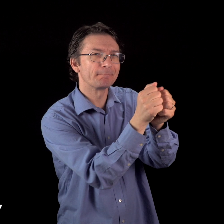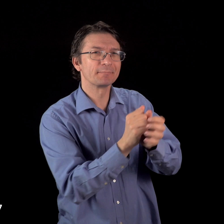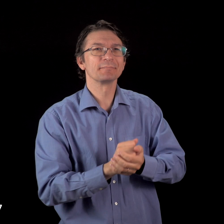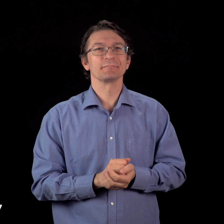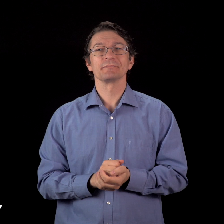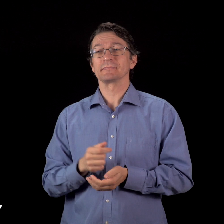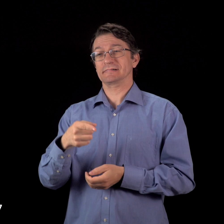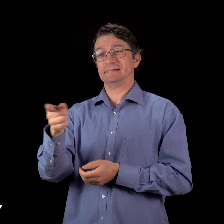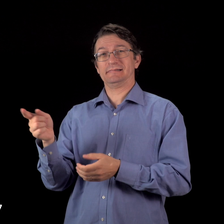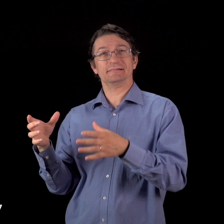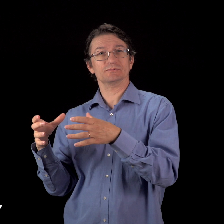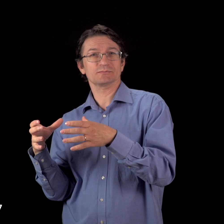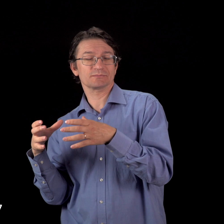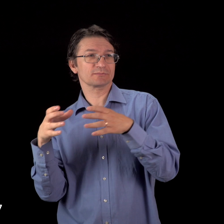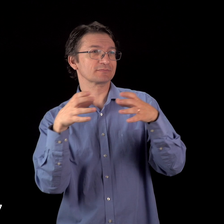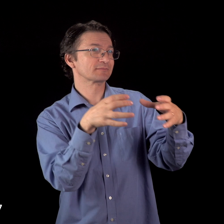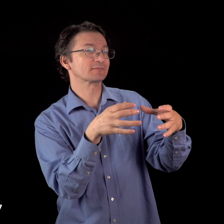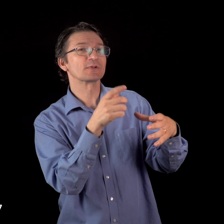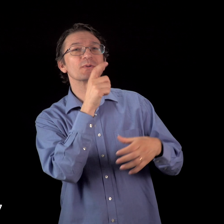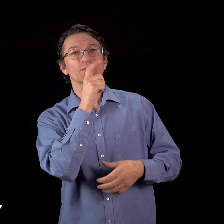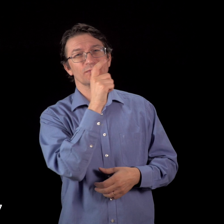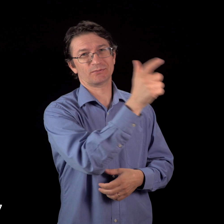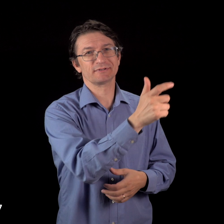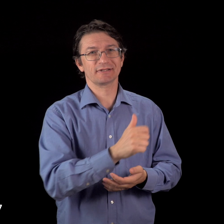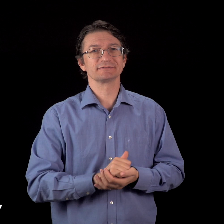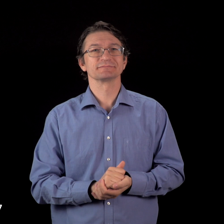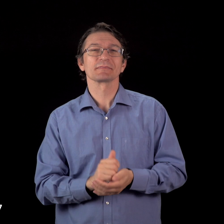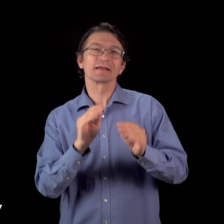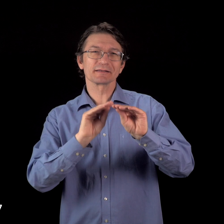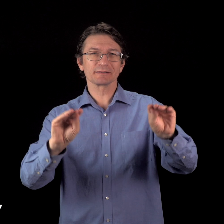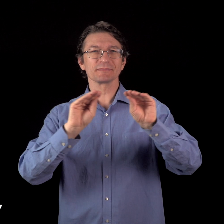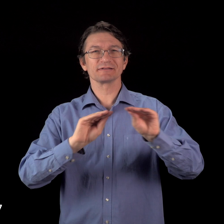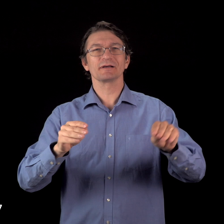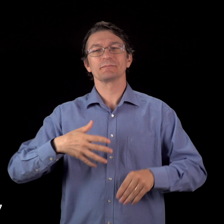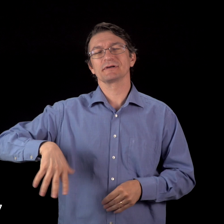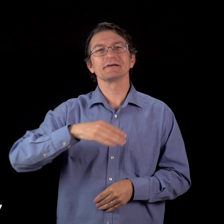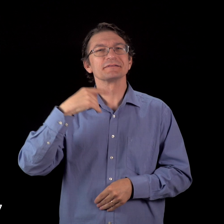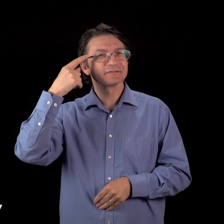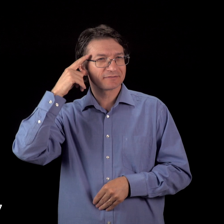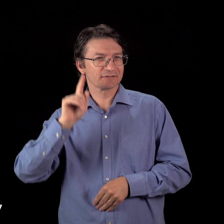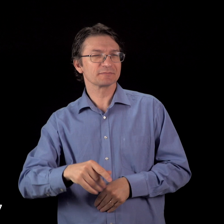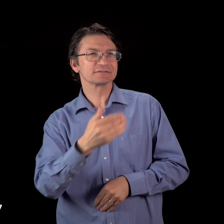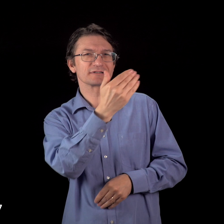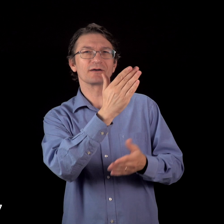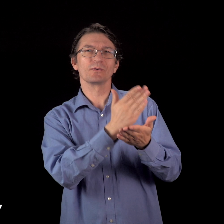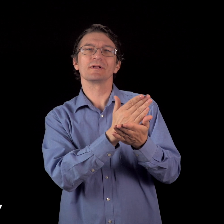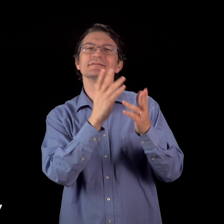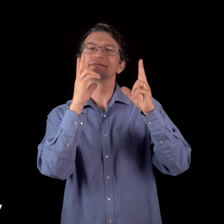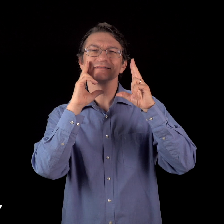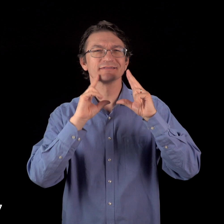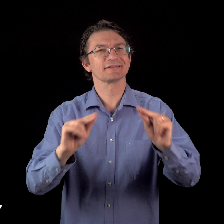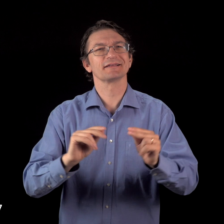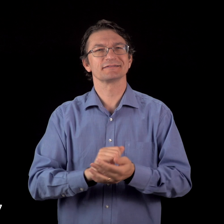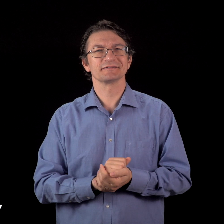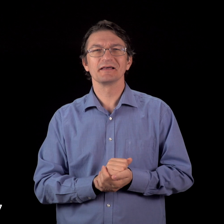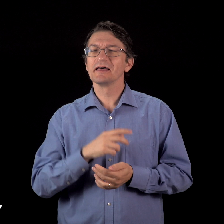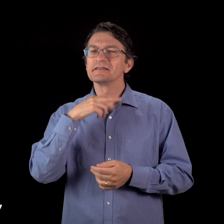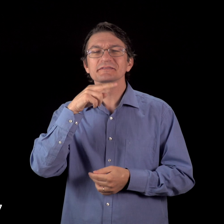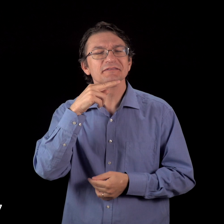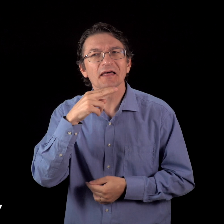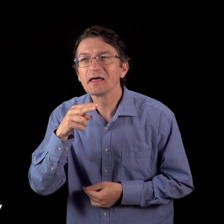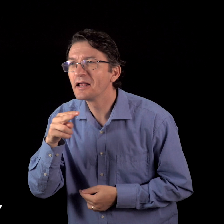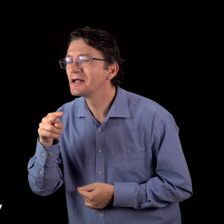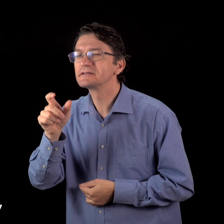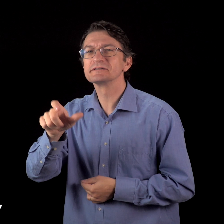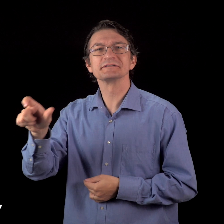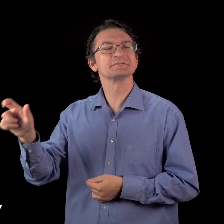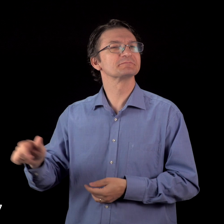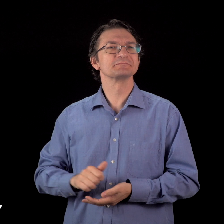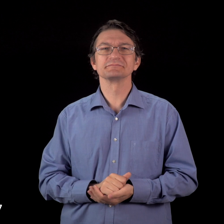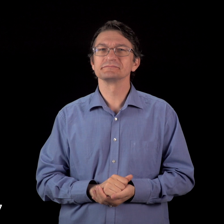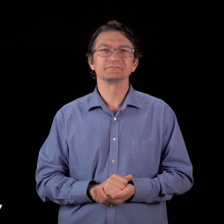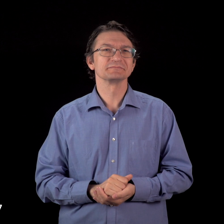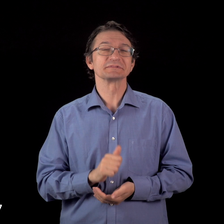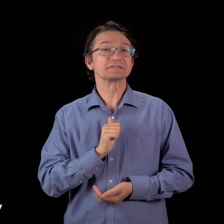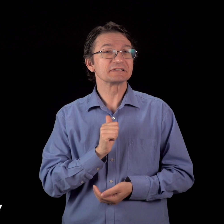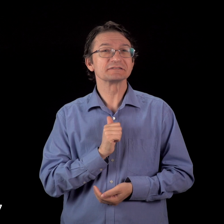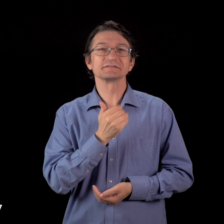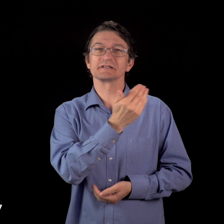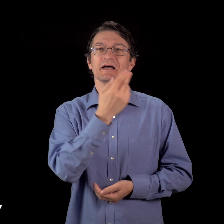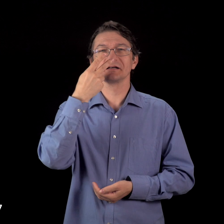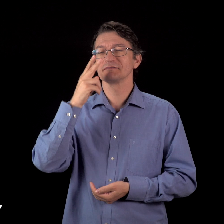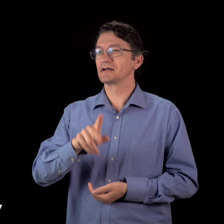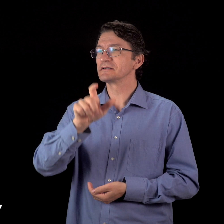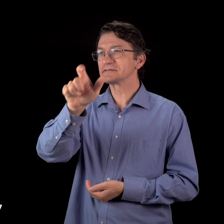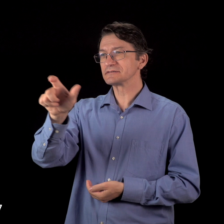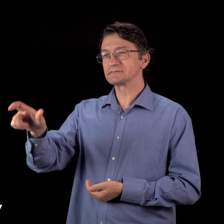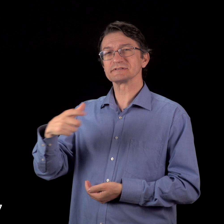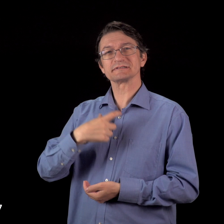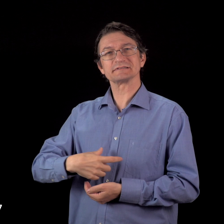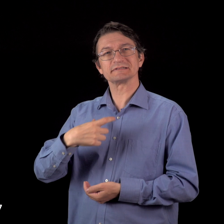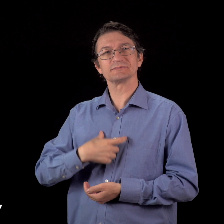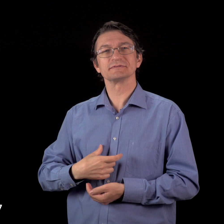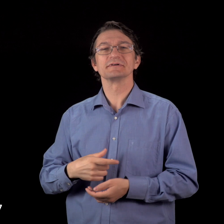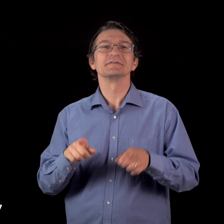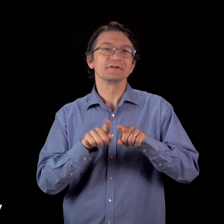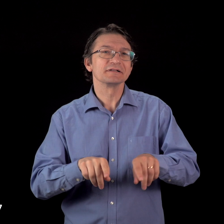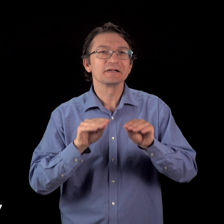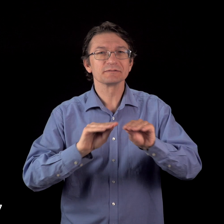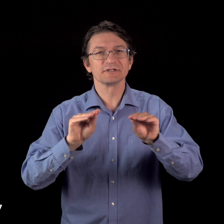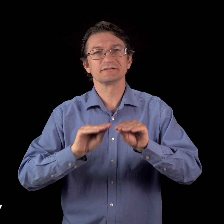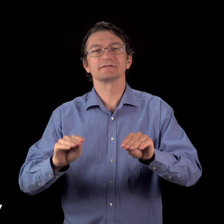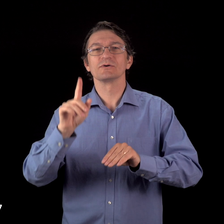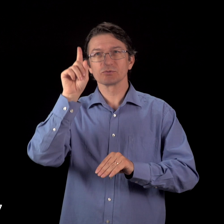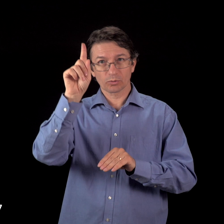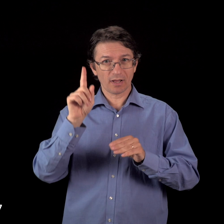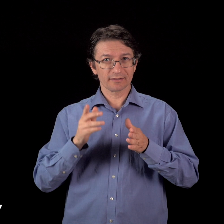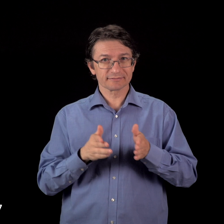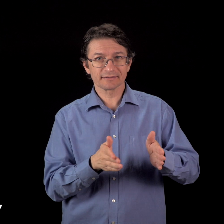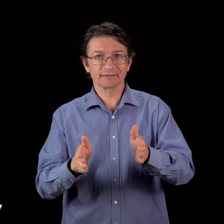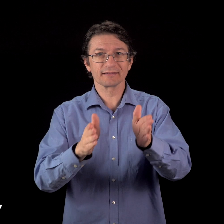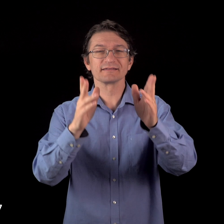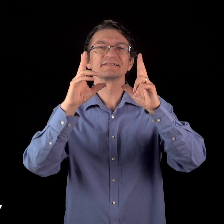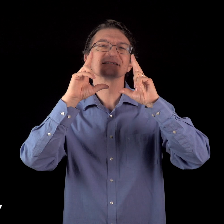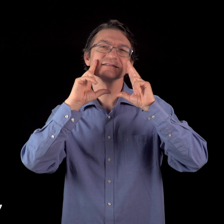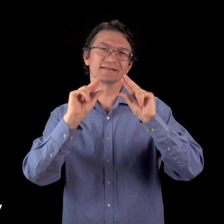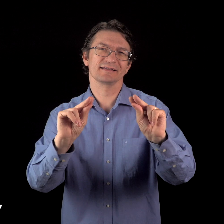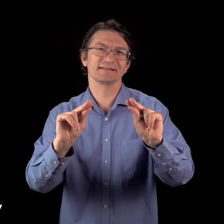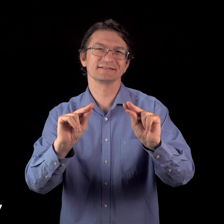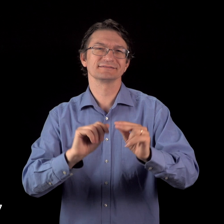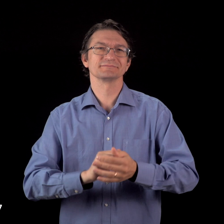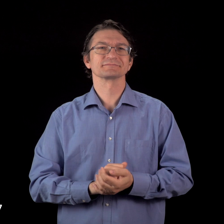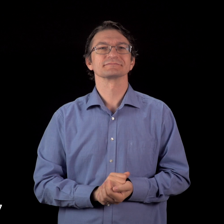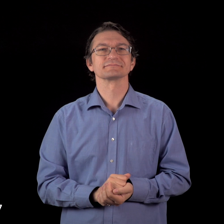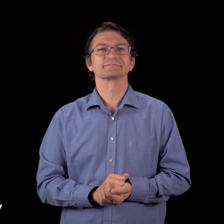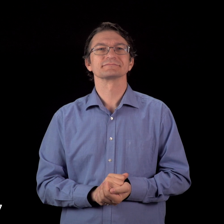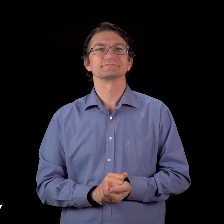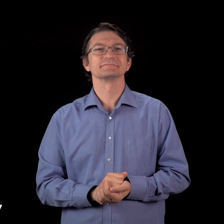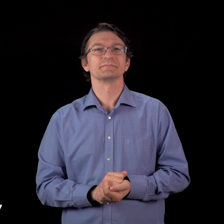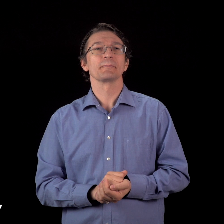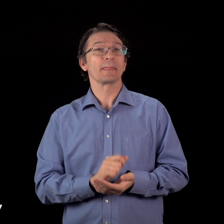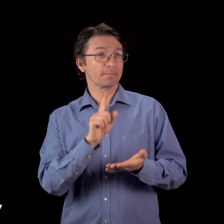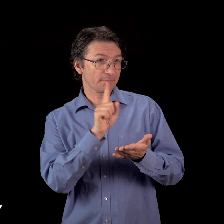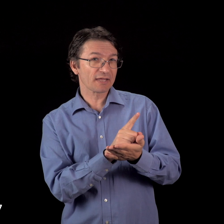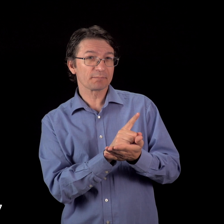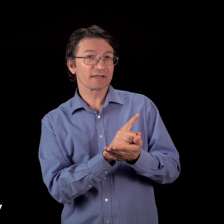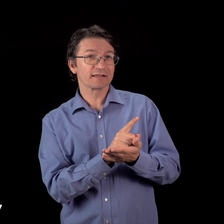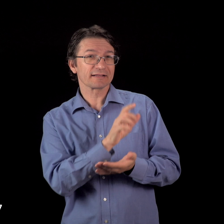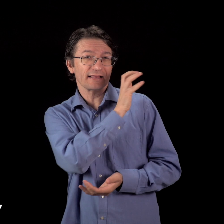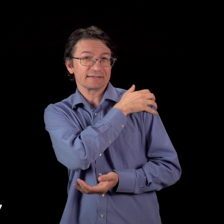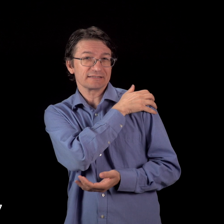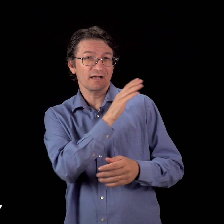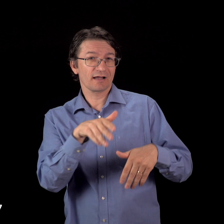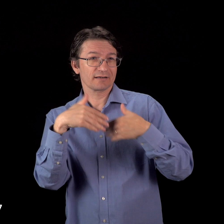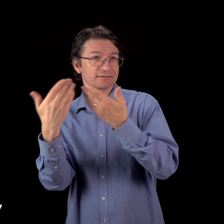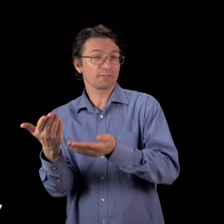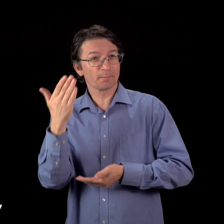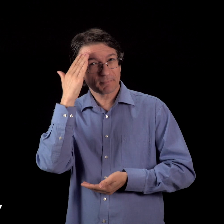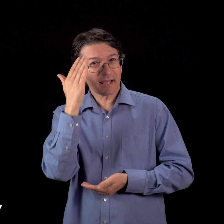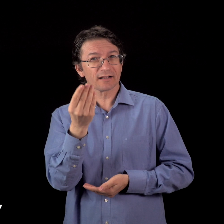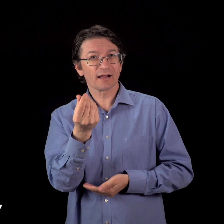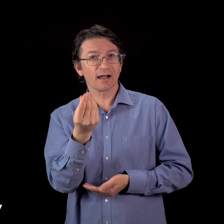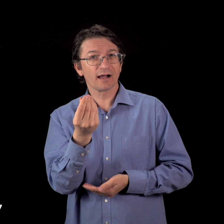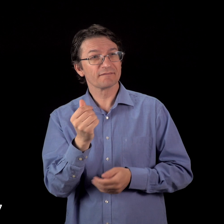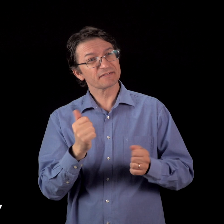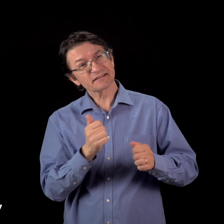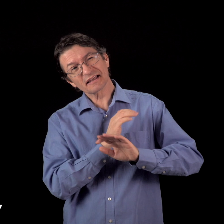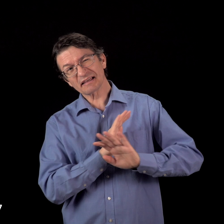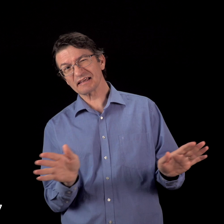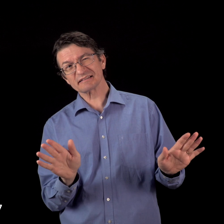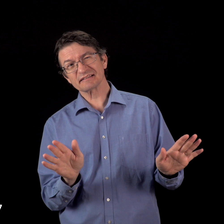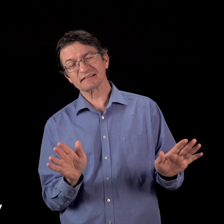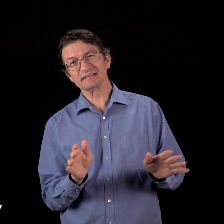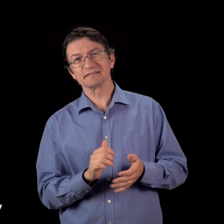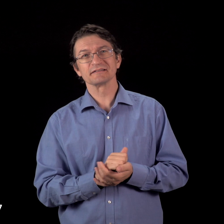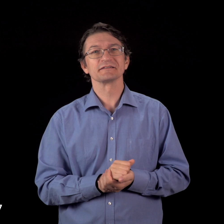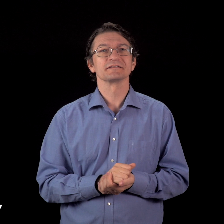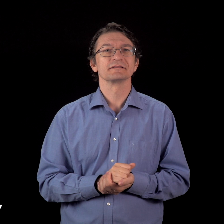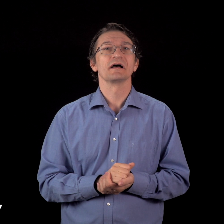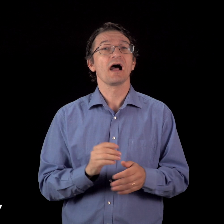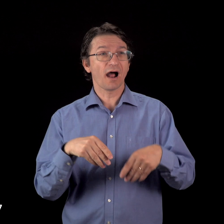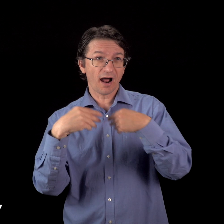Indeed, You are impartial and teach the way of God in accordance with the truth. Is it lawful to pay taxes to Caesar or not?